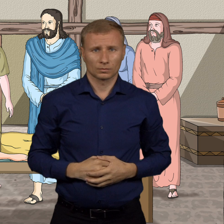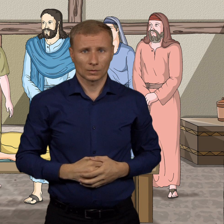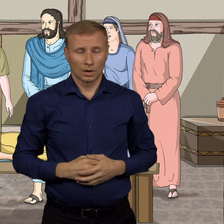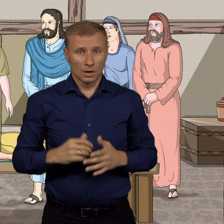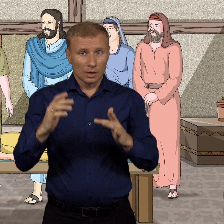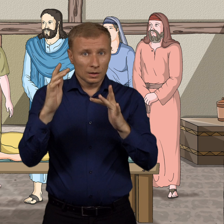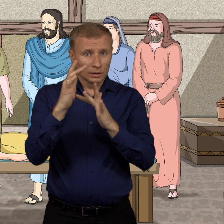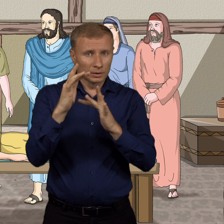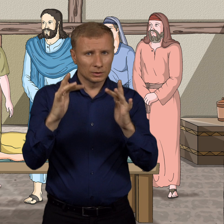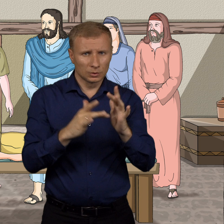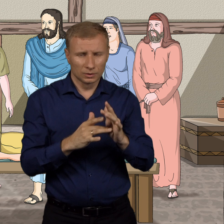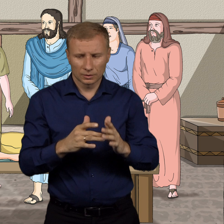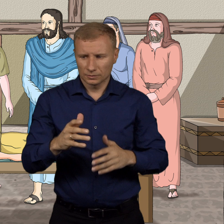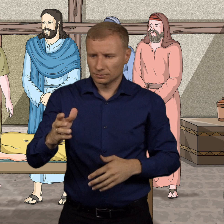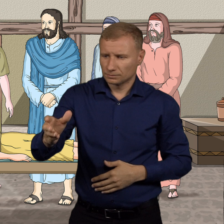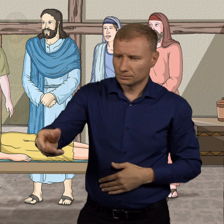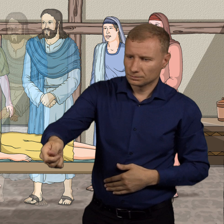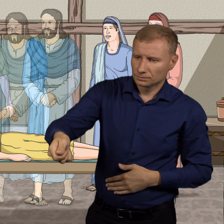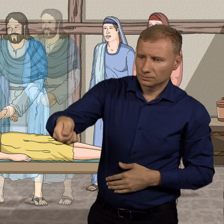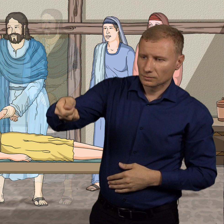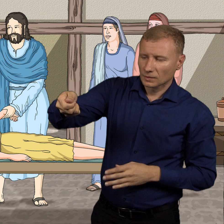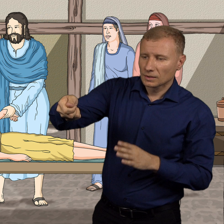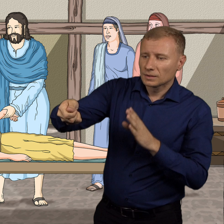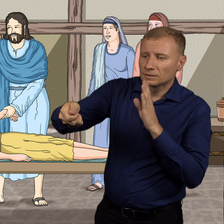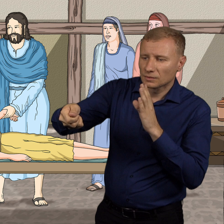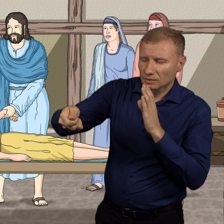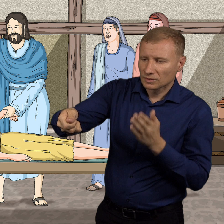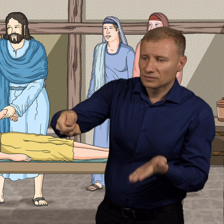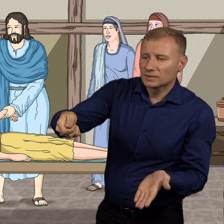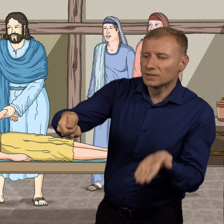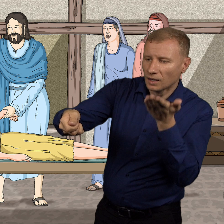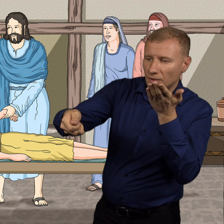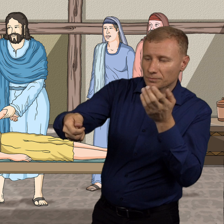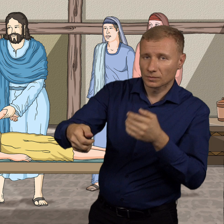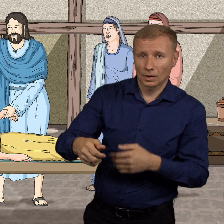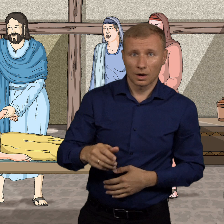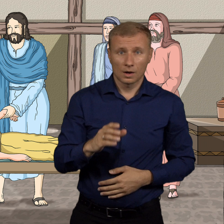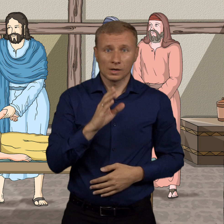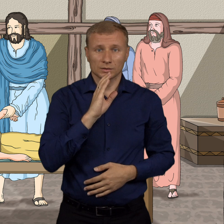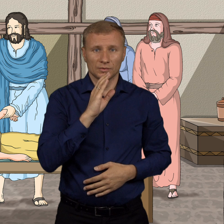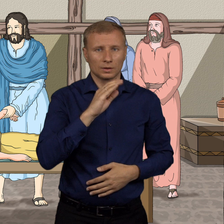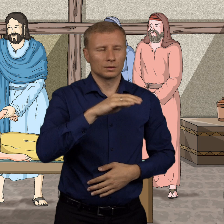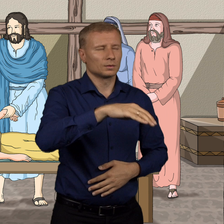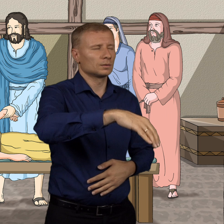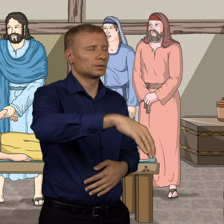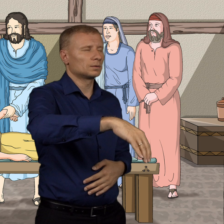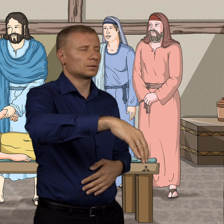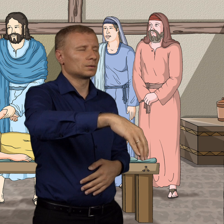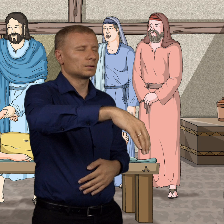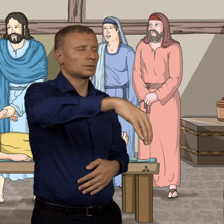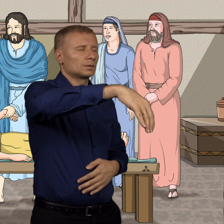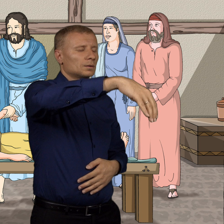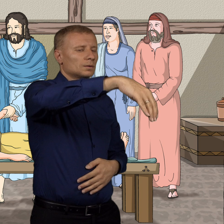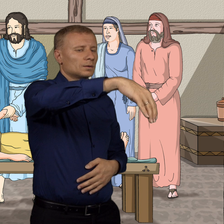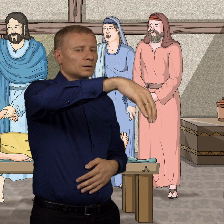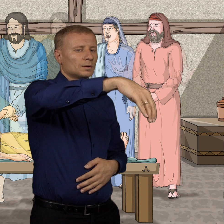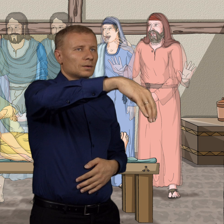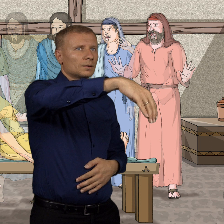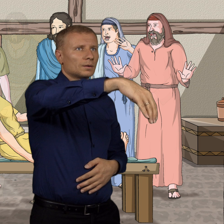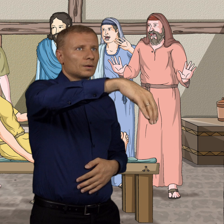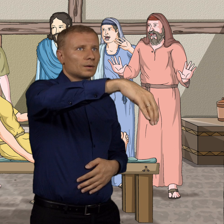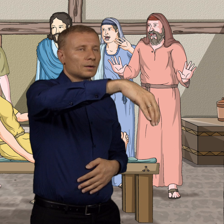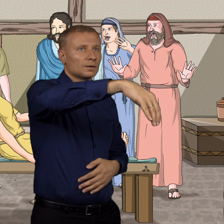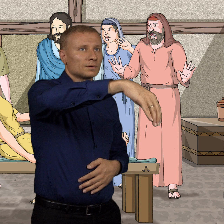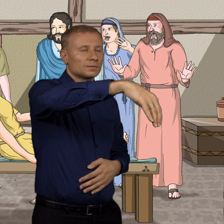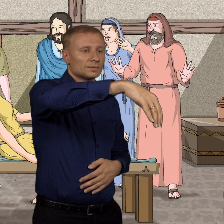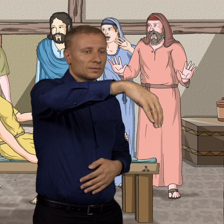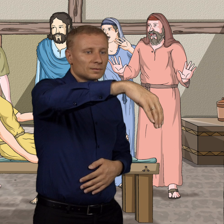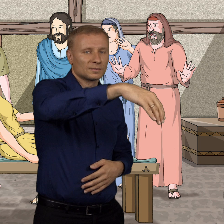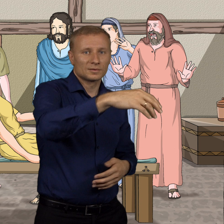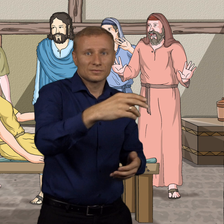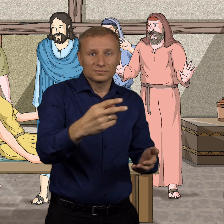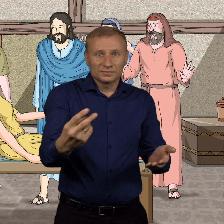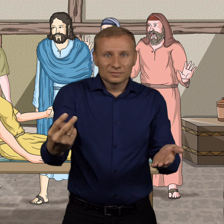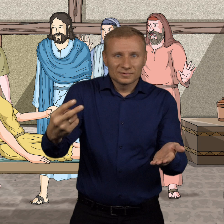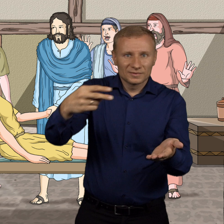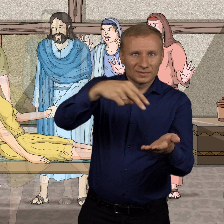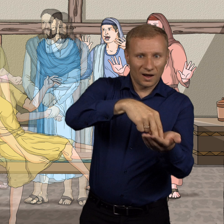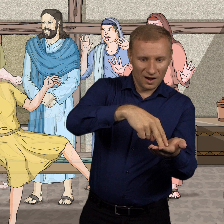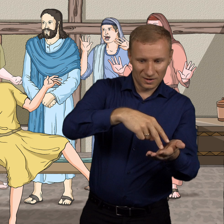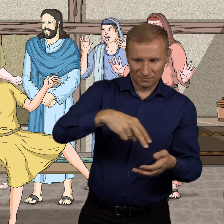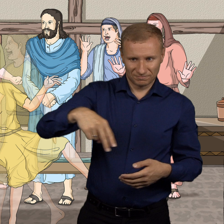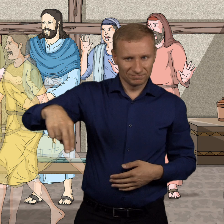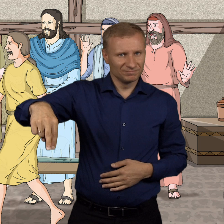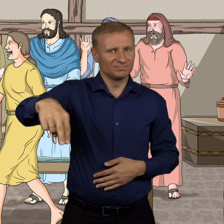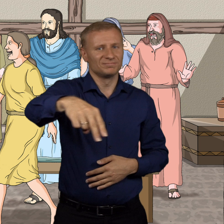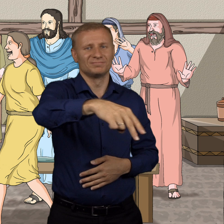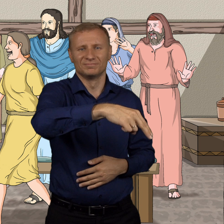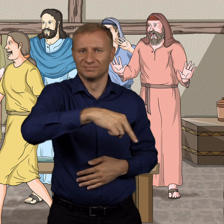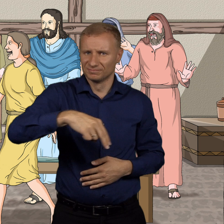Taking her by the hand, Jesus said, “Talitha koum!” which means, “Little girl, I say to you, get up!”